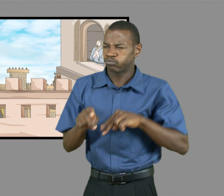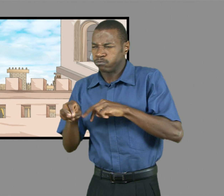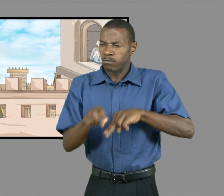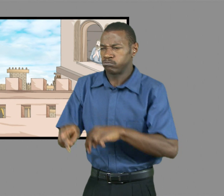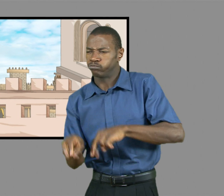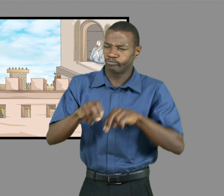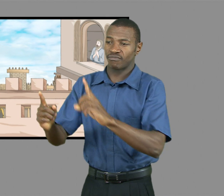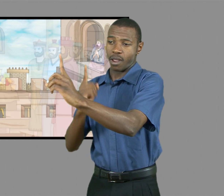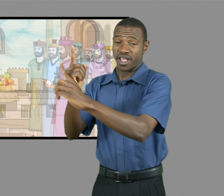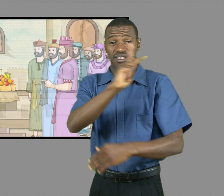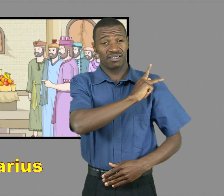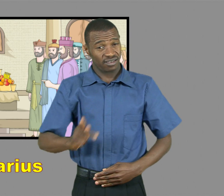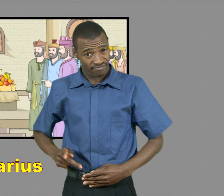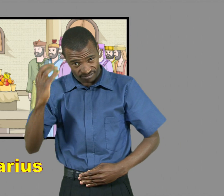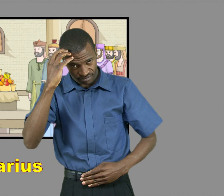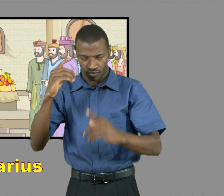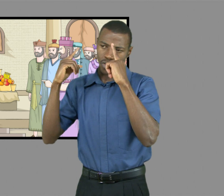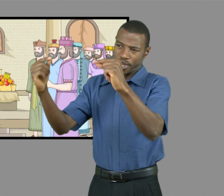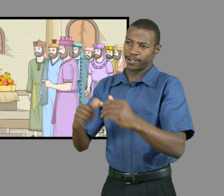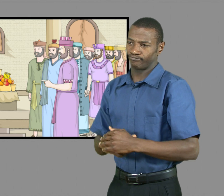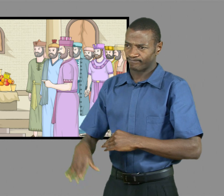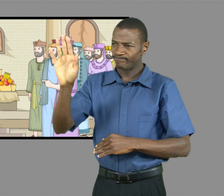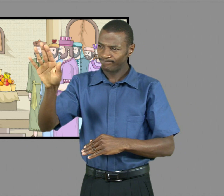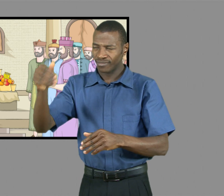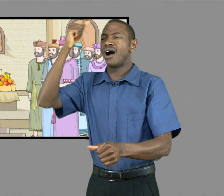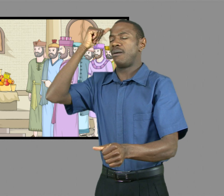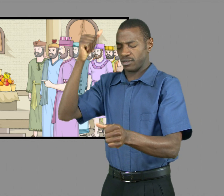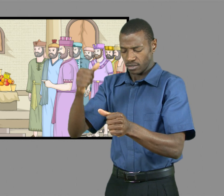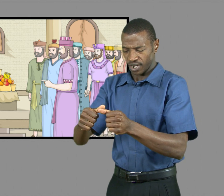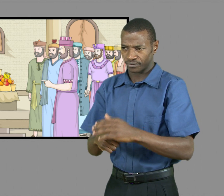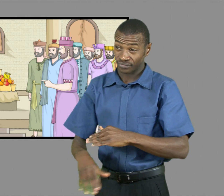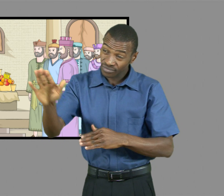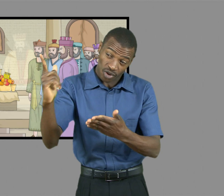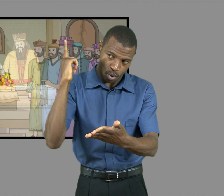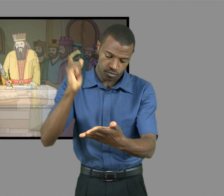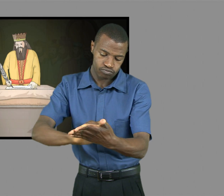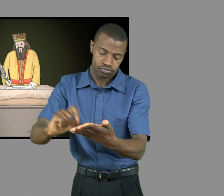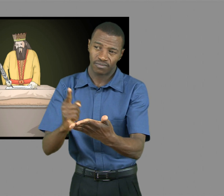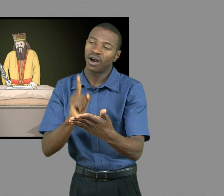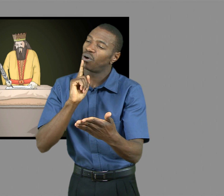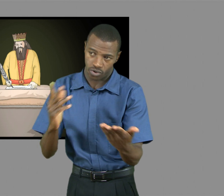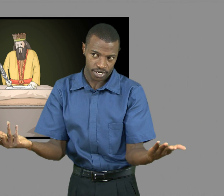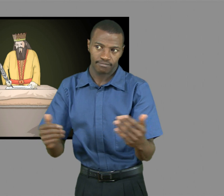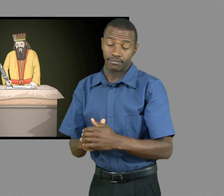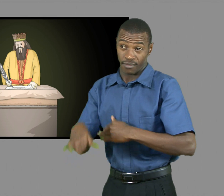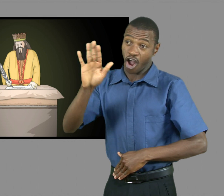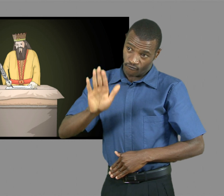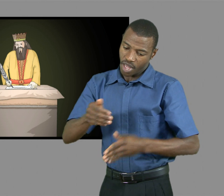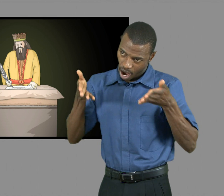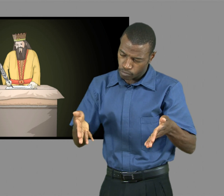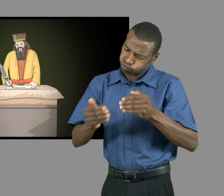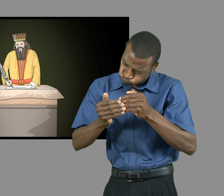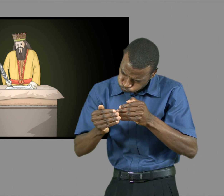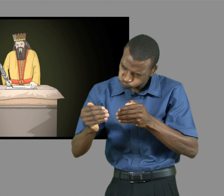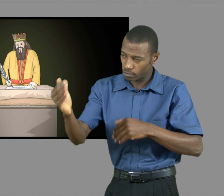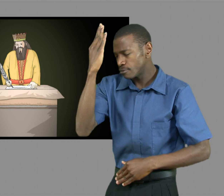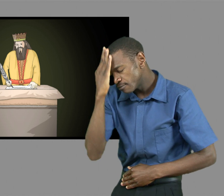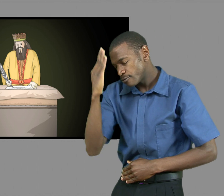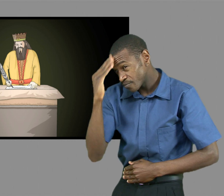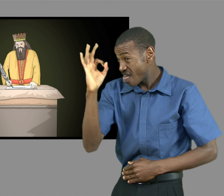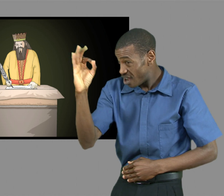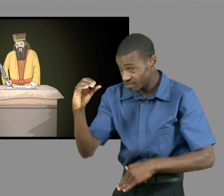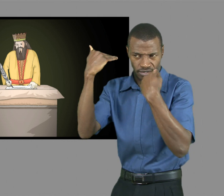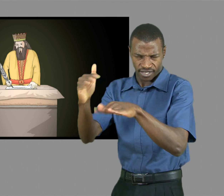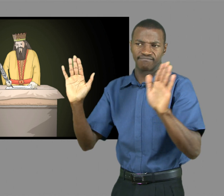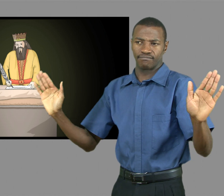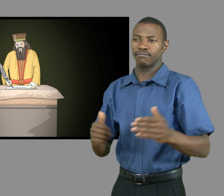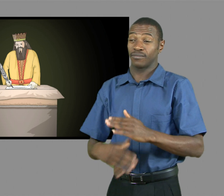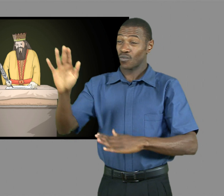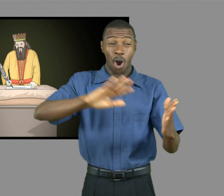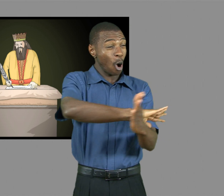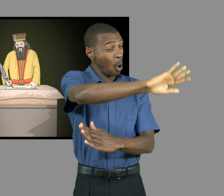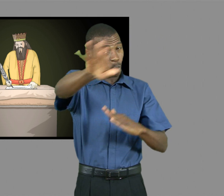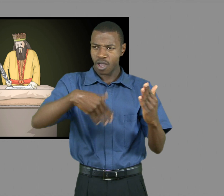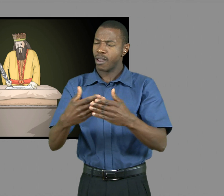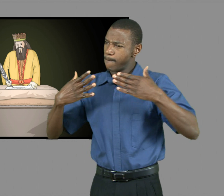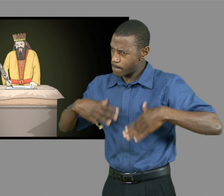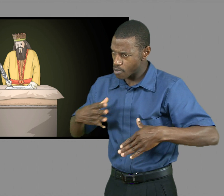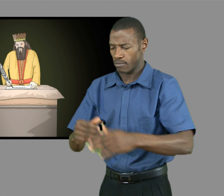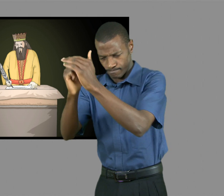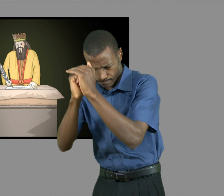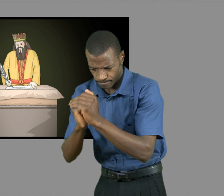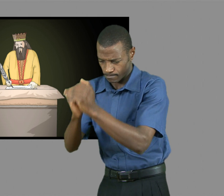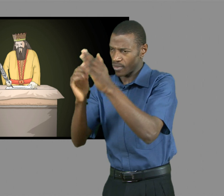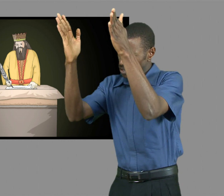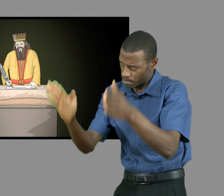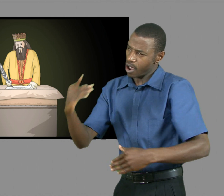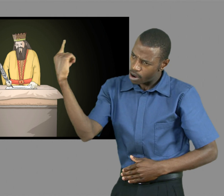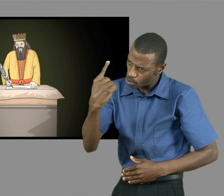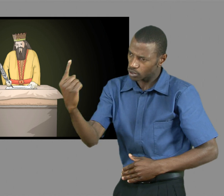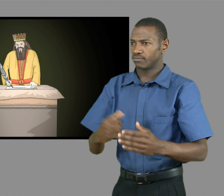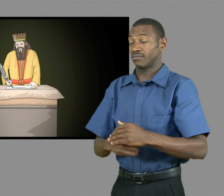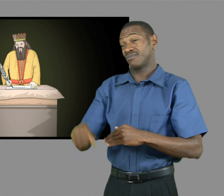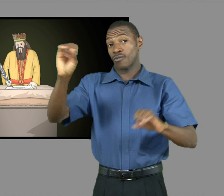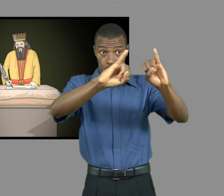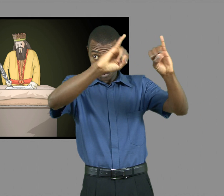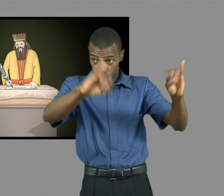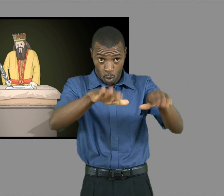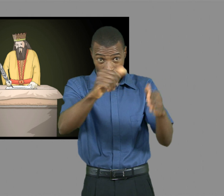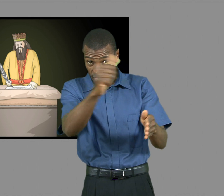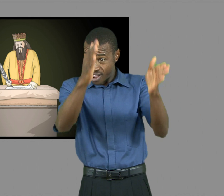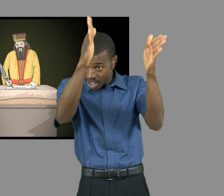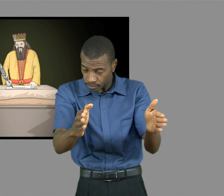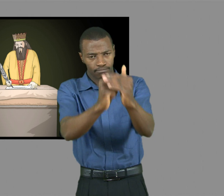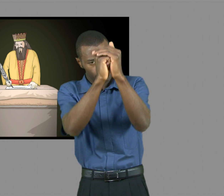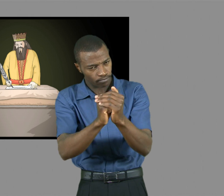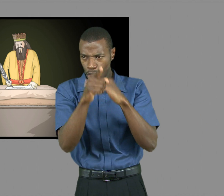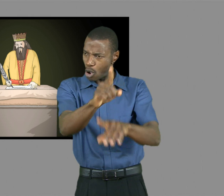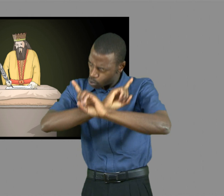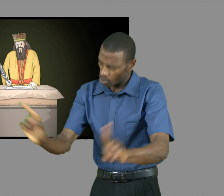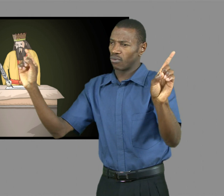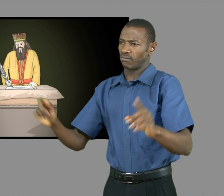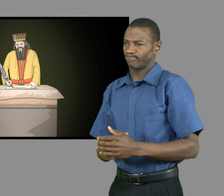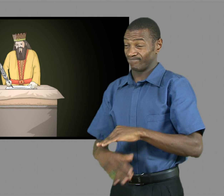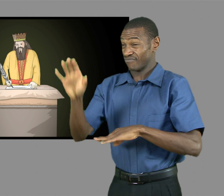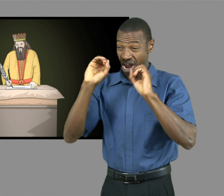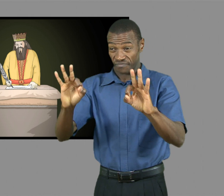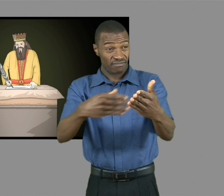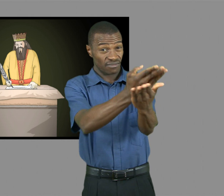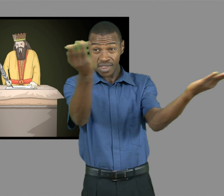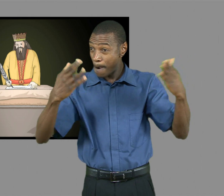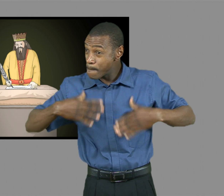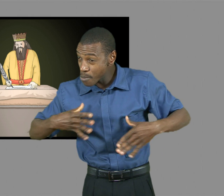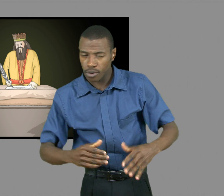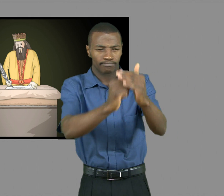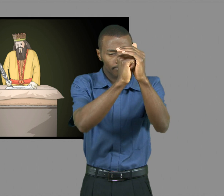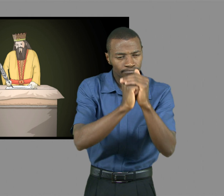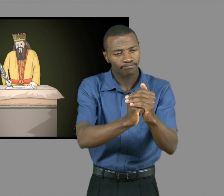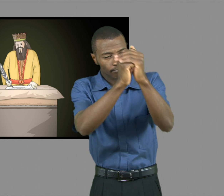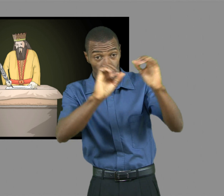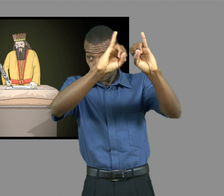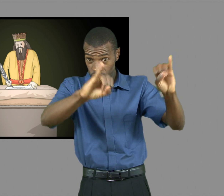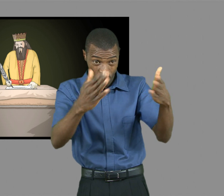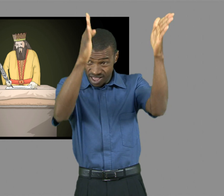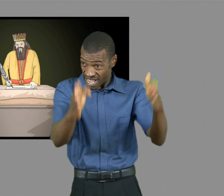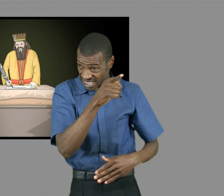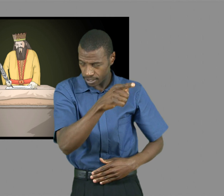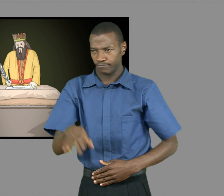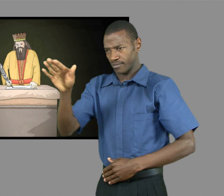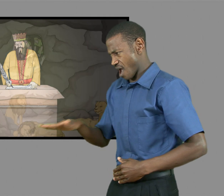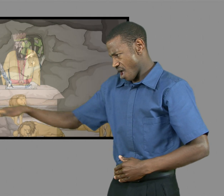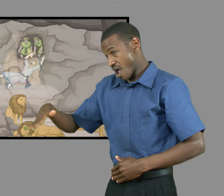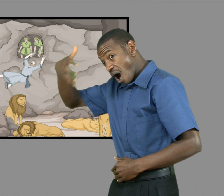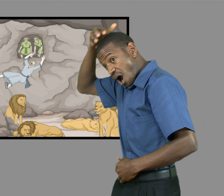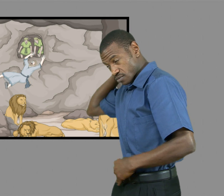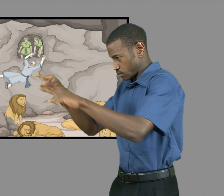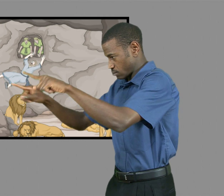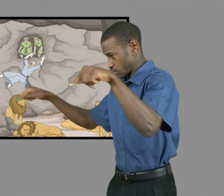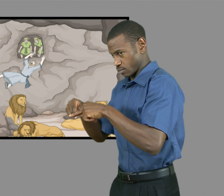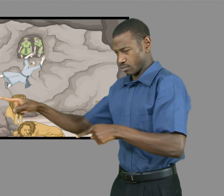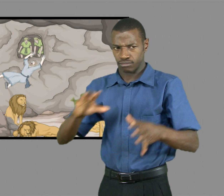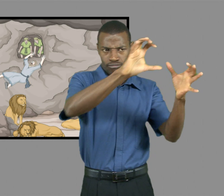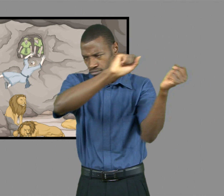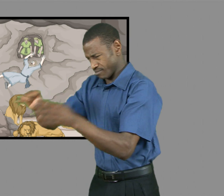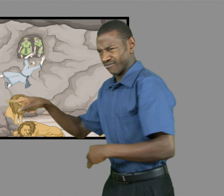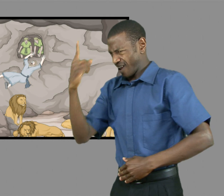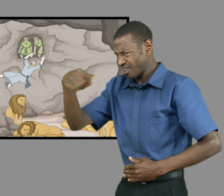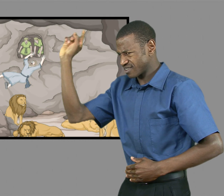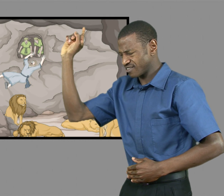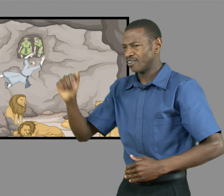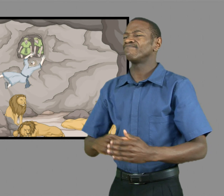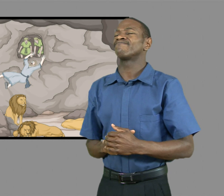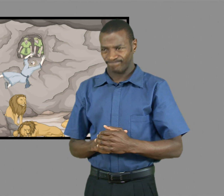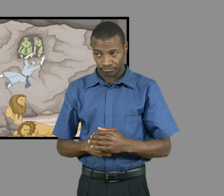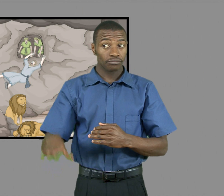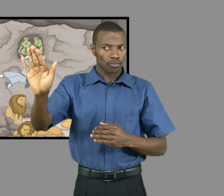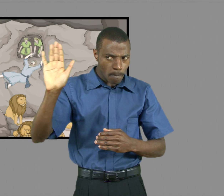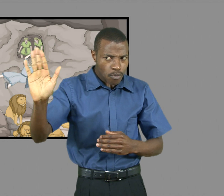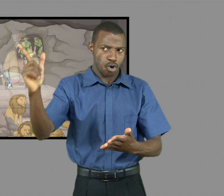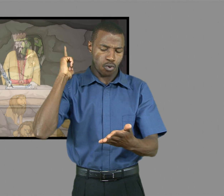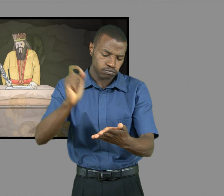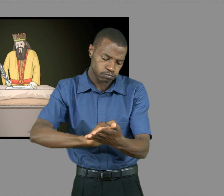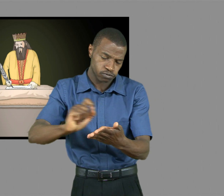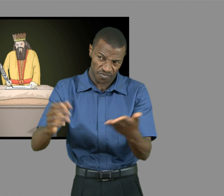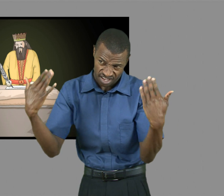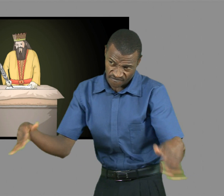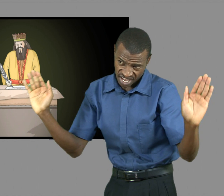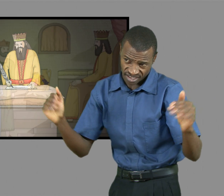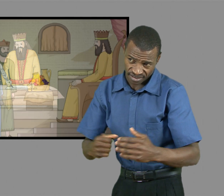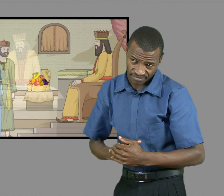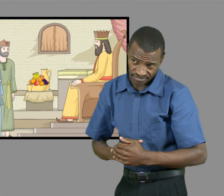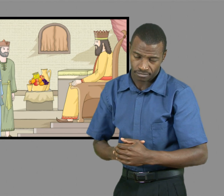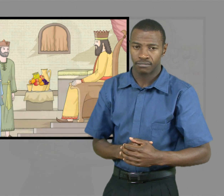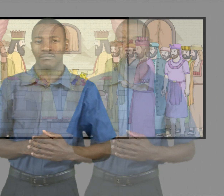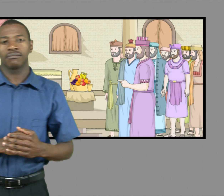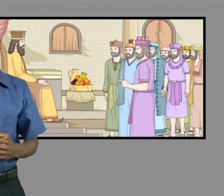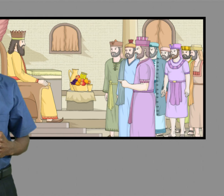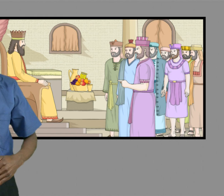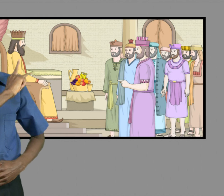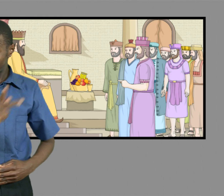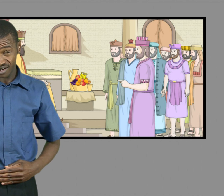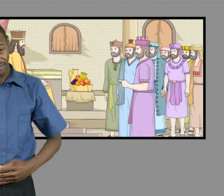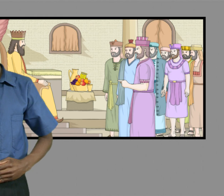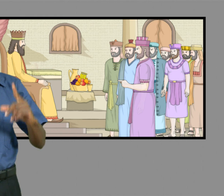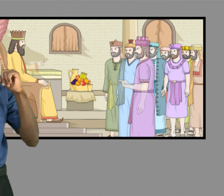So they approached the king and asked about his royal decree: “Did you not sign a decree that for thirty days any man who petitions any god or man except you, O king, will be thrown into the den of lions?”